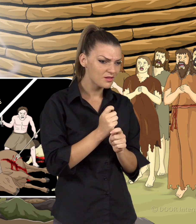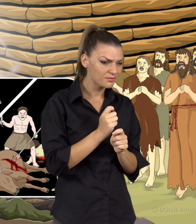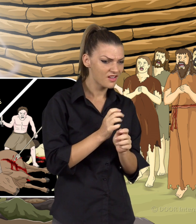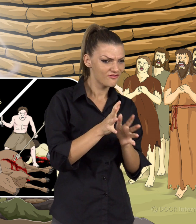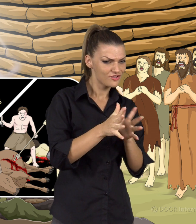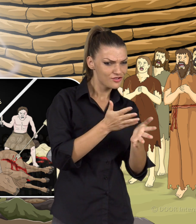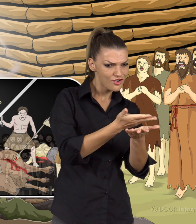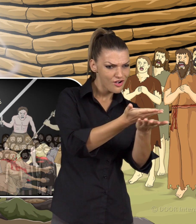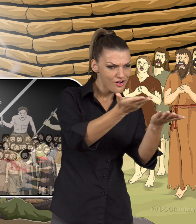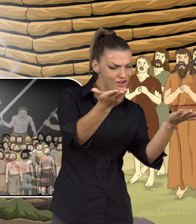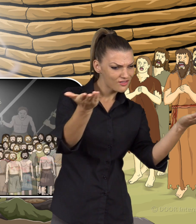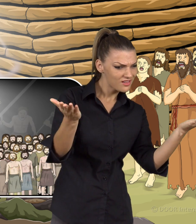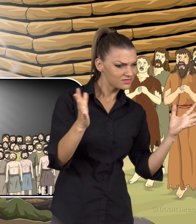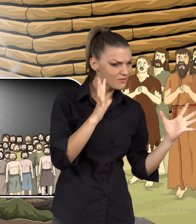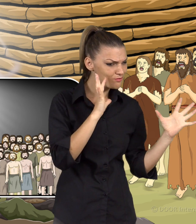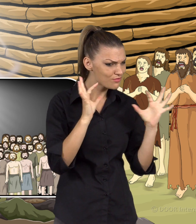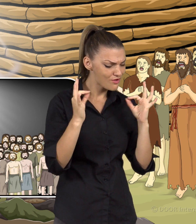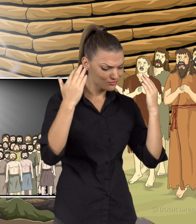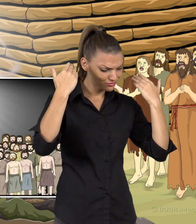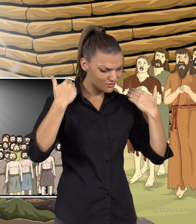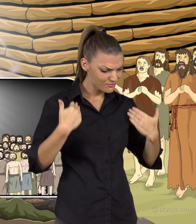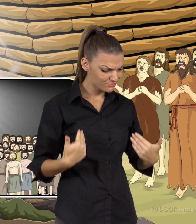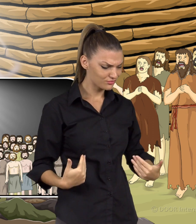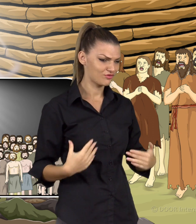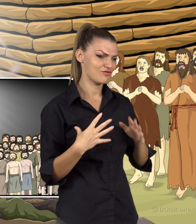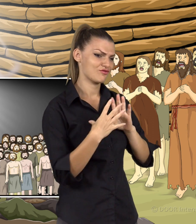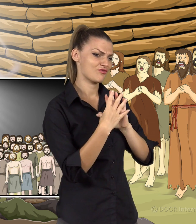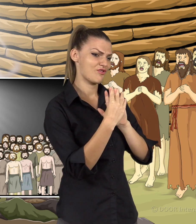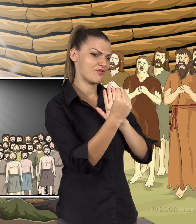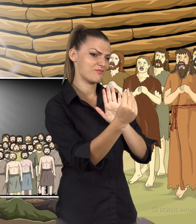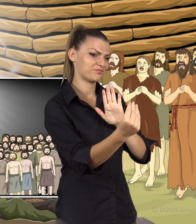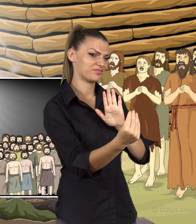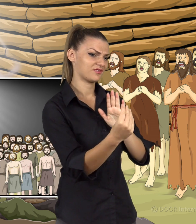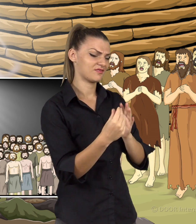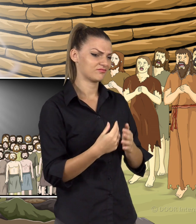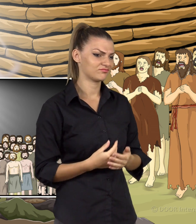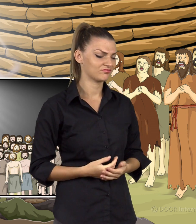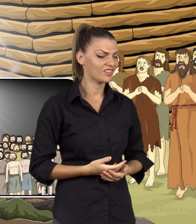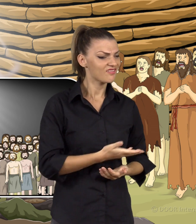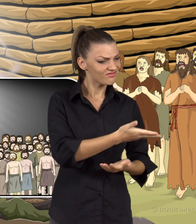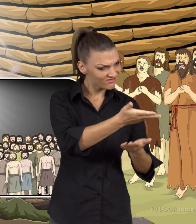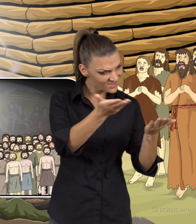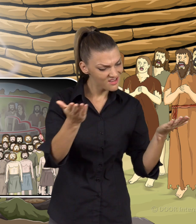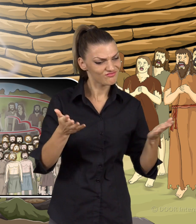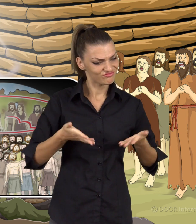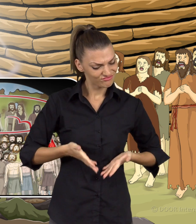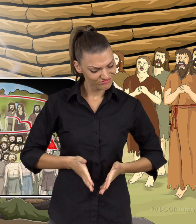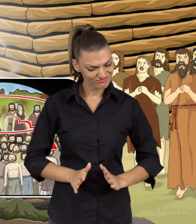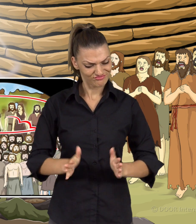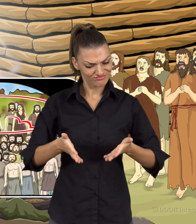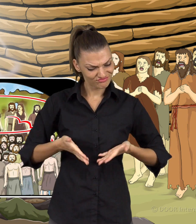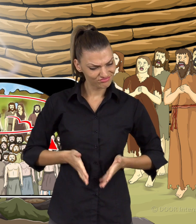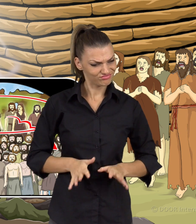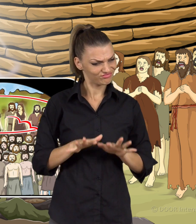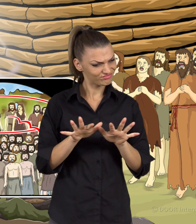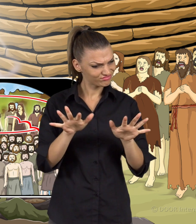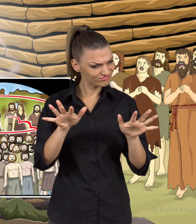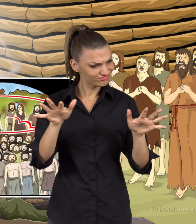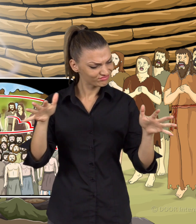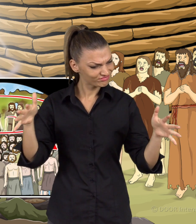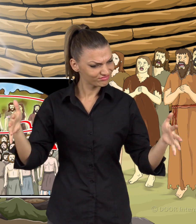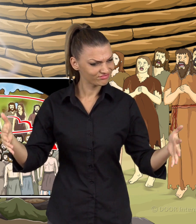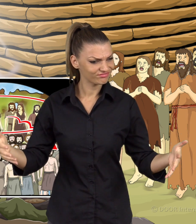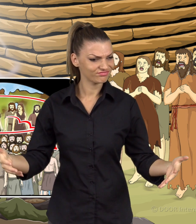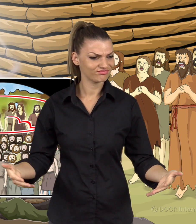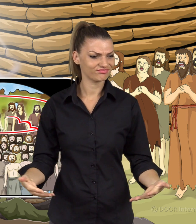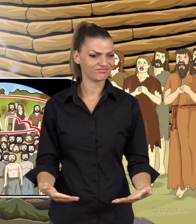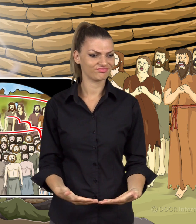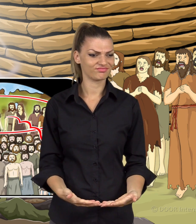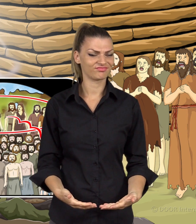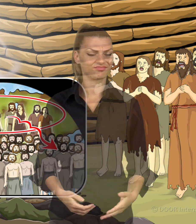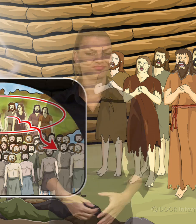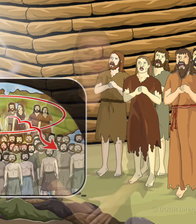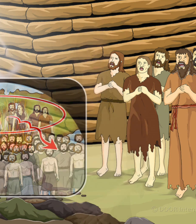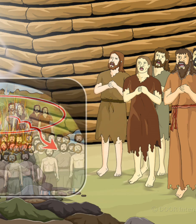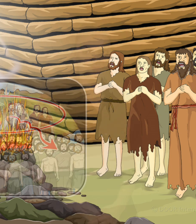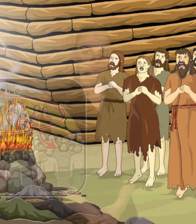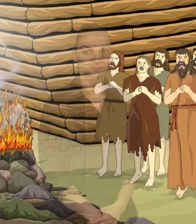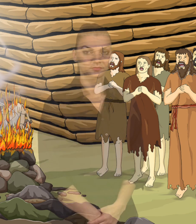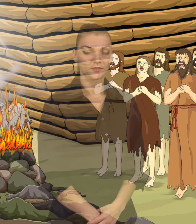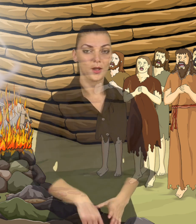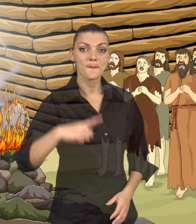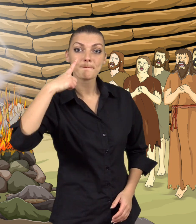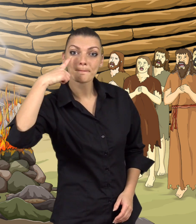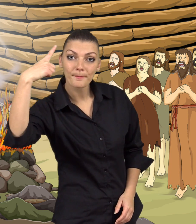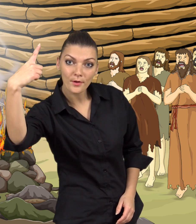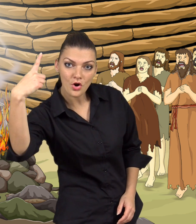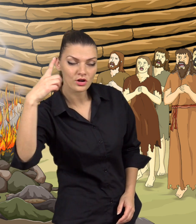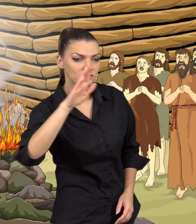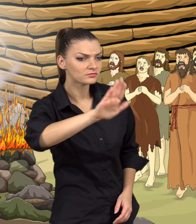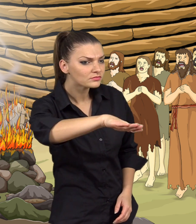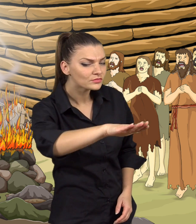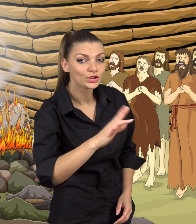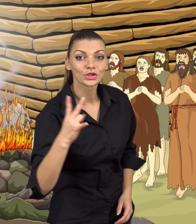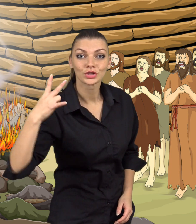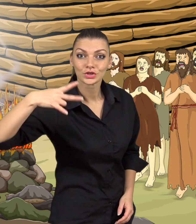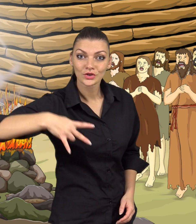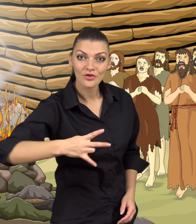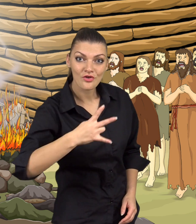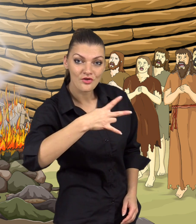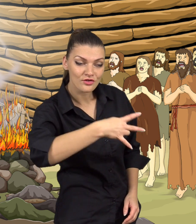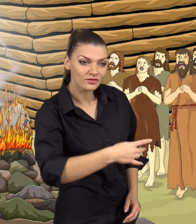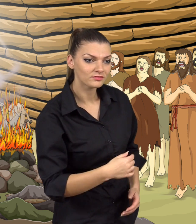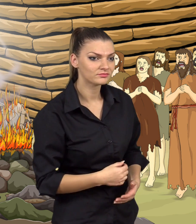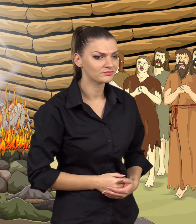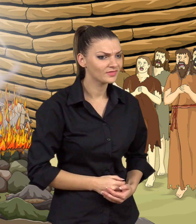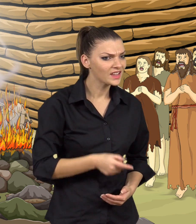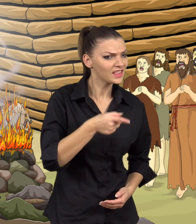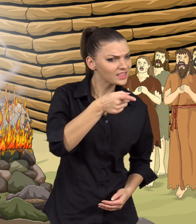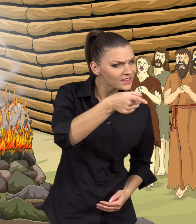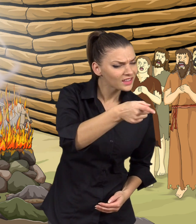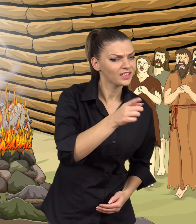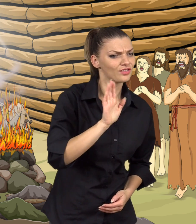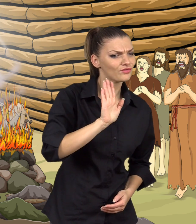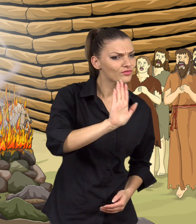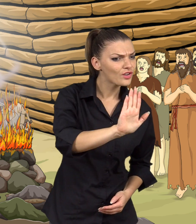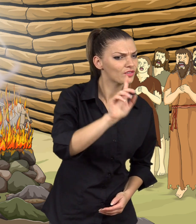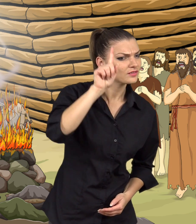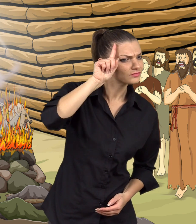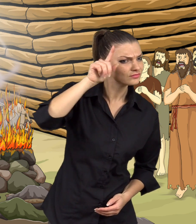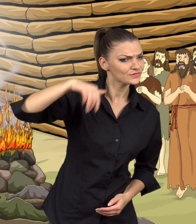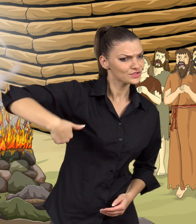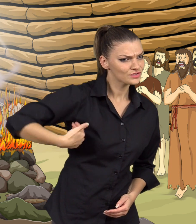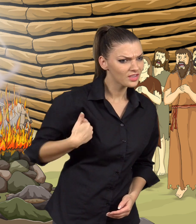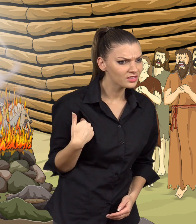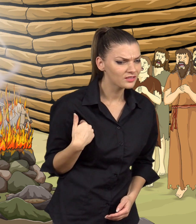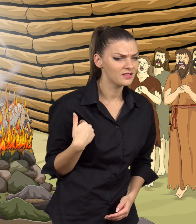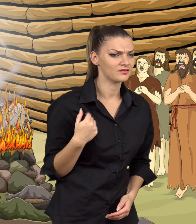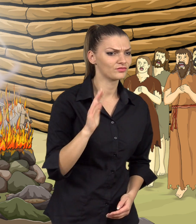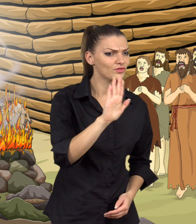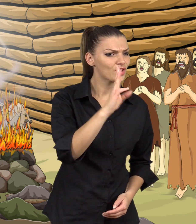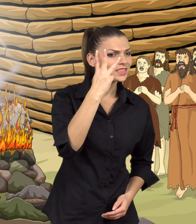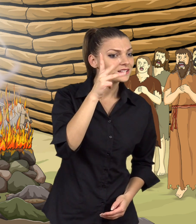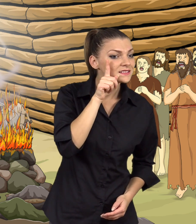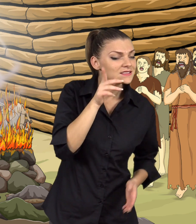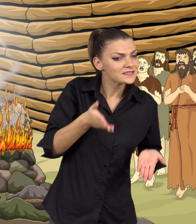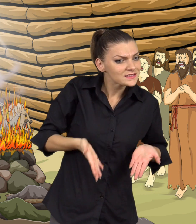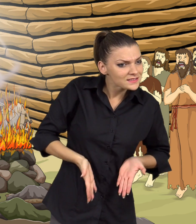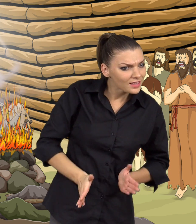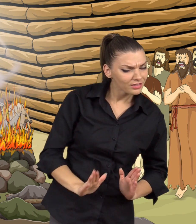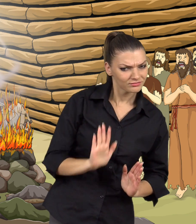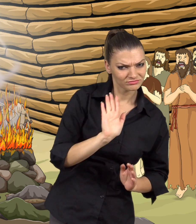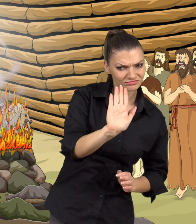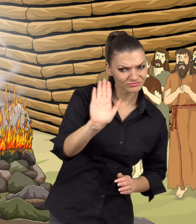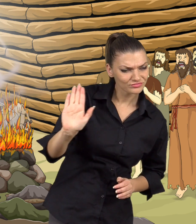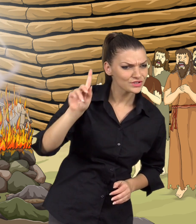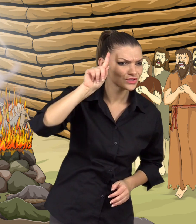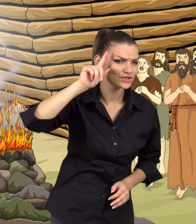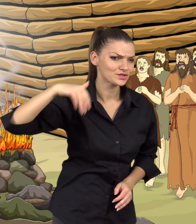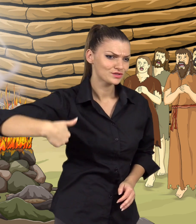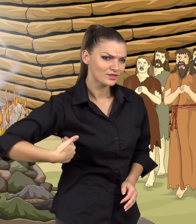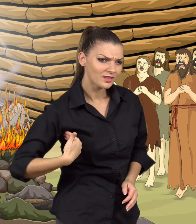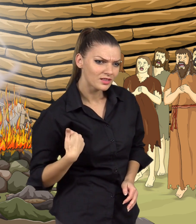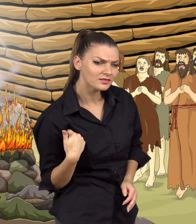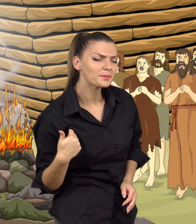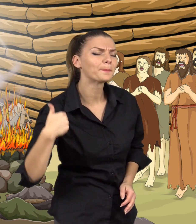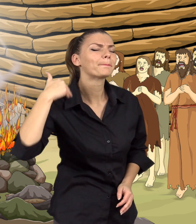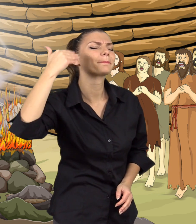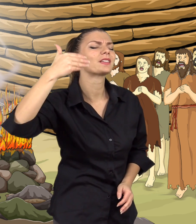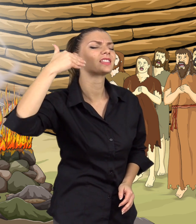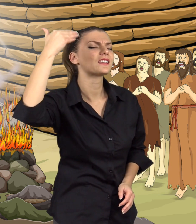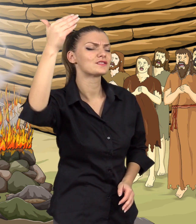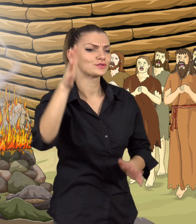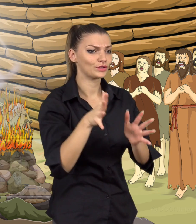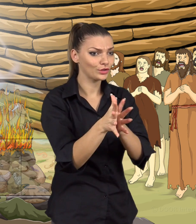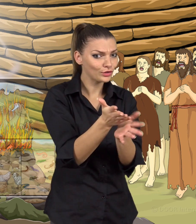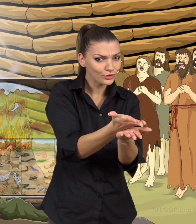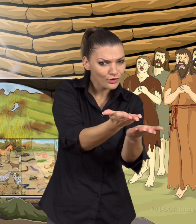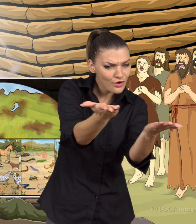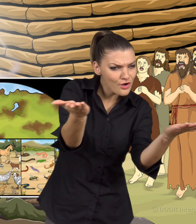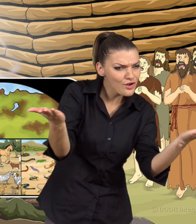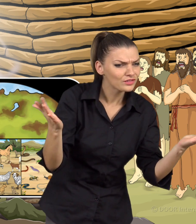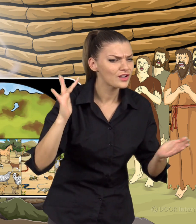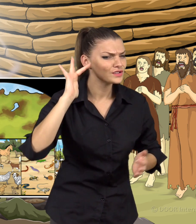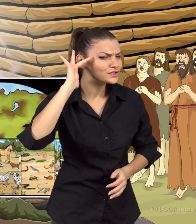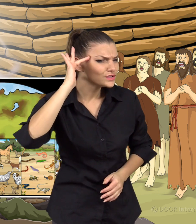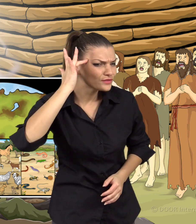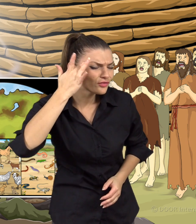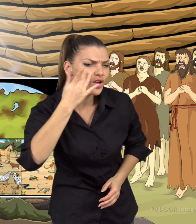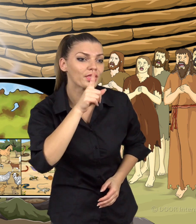for in His own image God has made mankind. But as for you, be fruitful and multiply; spread out across the earth and multiply upon it.”